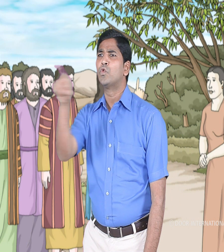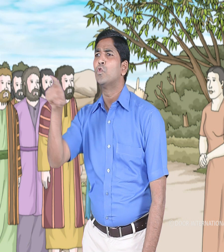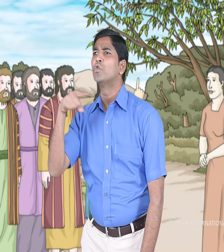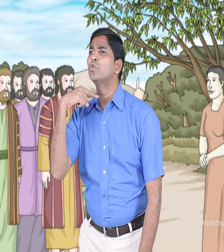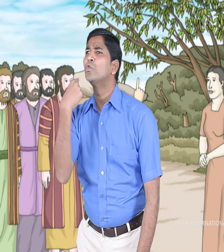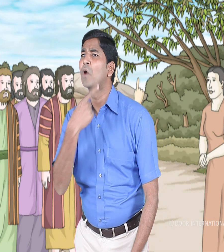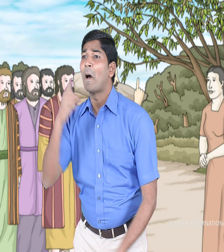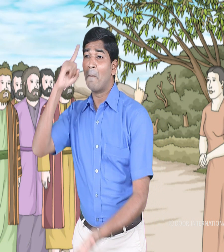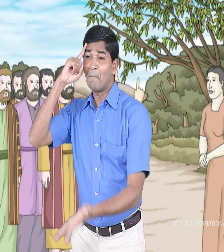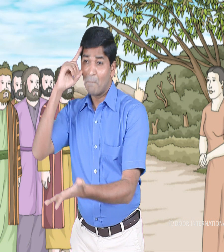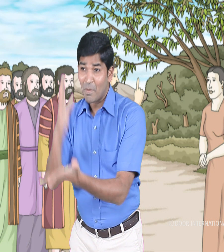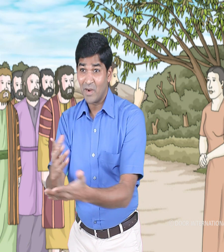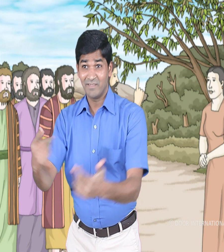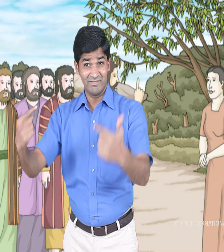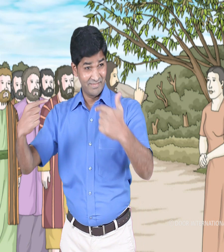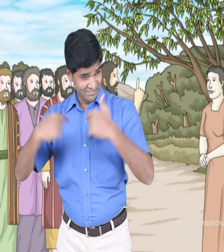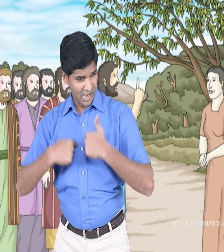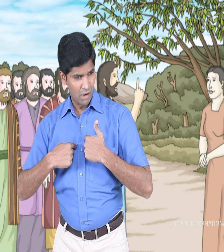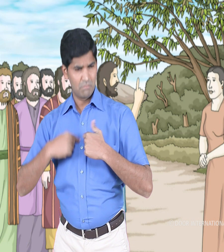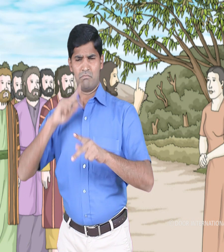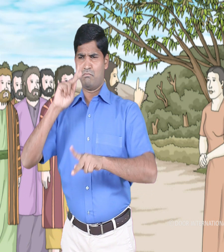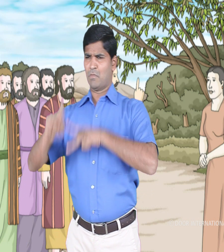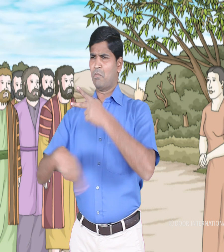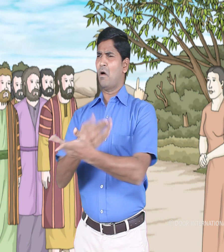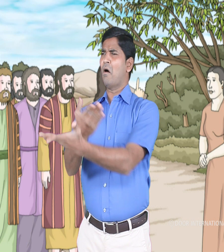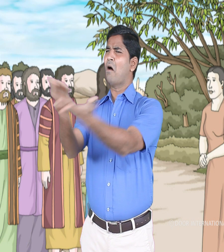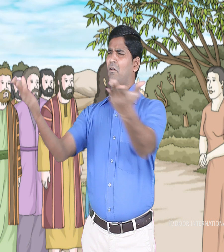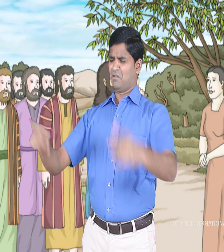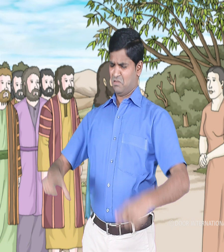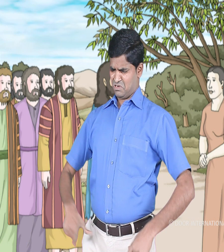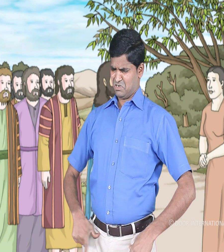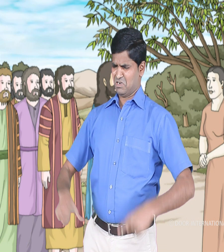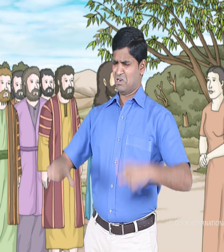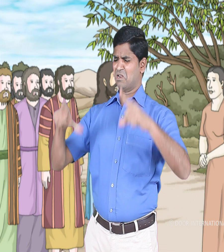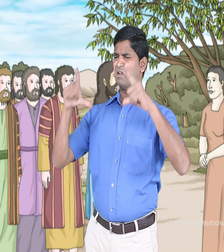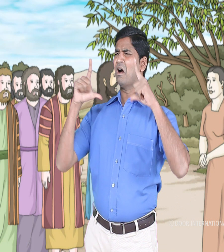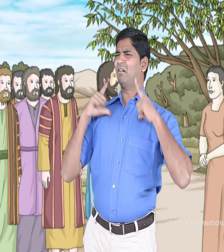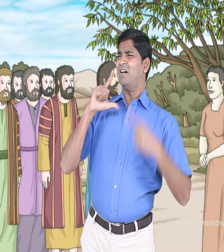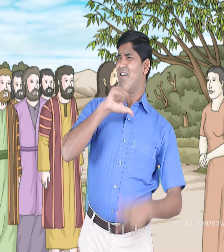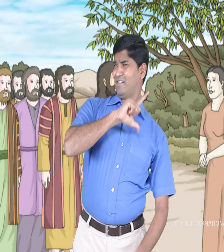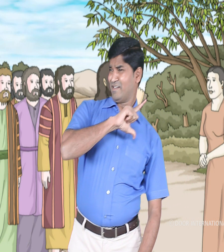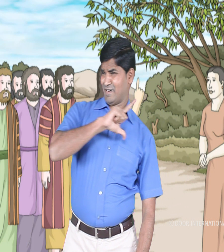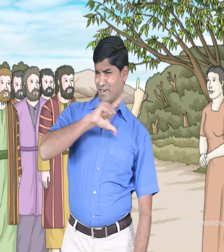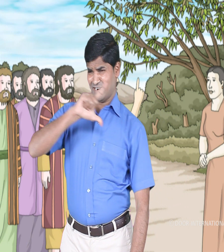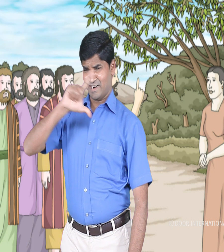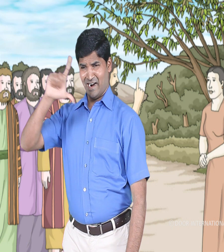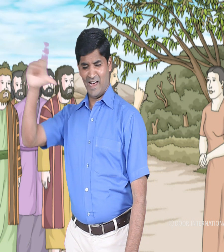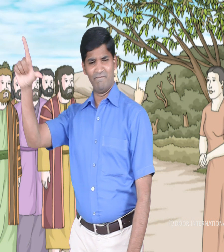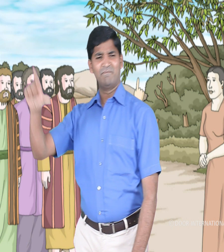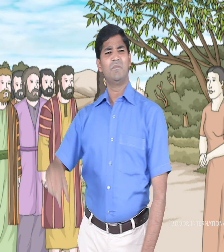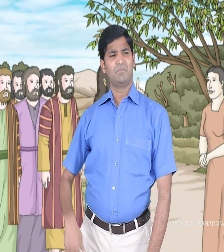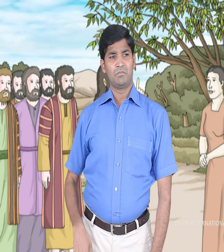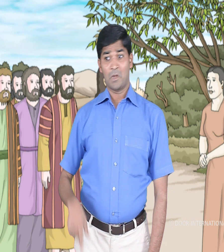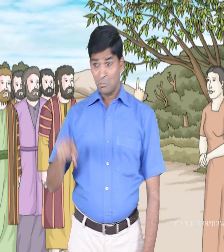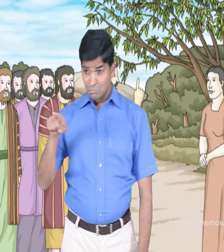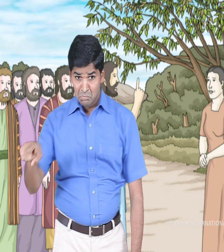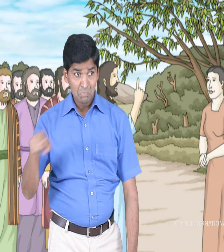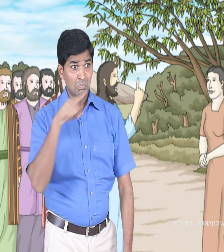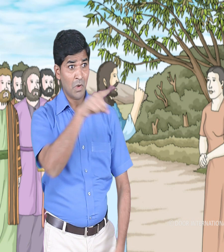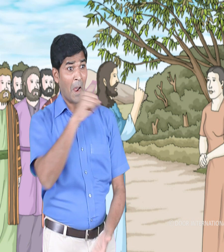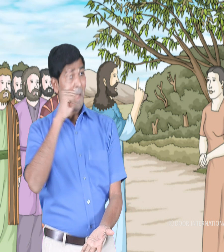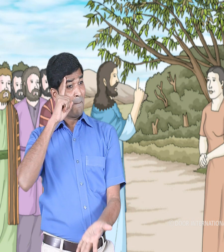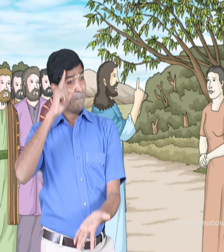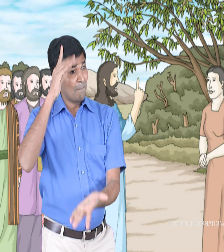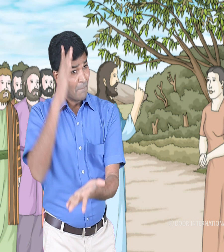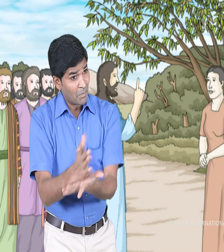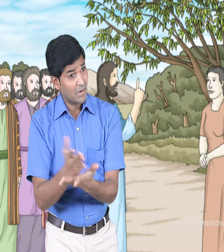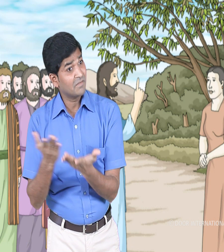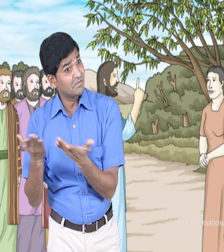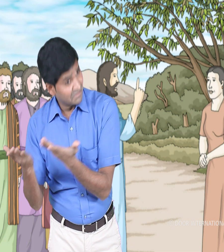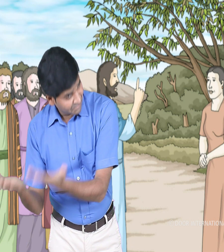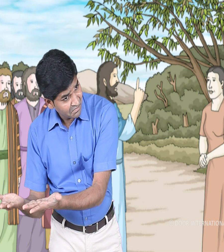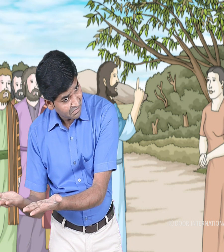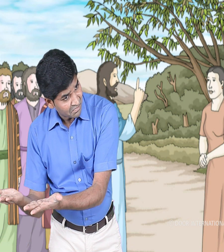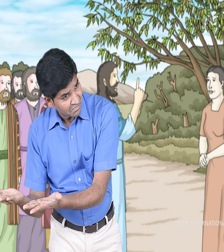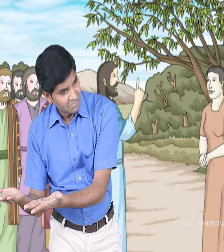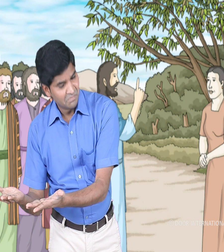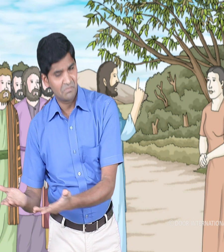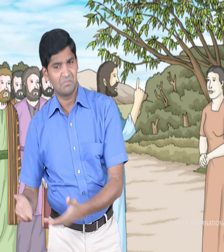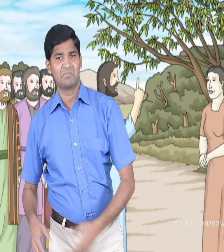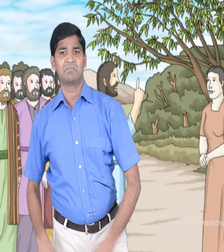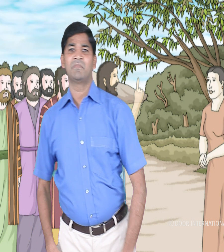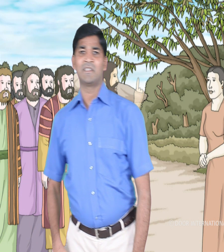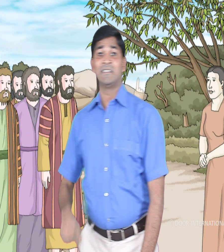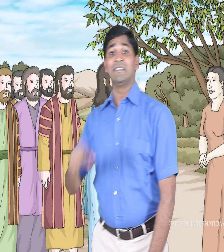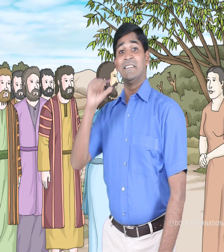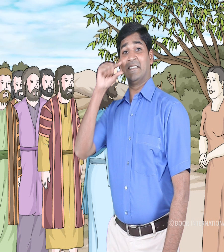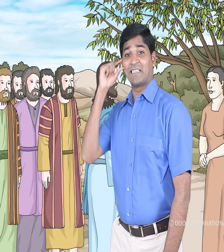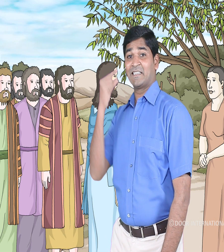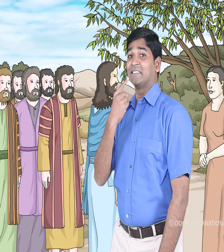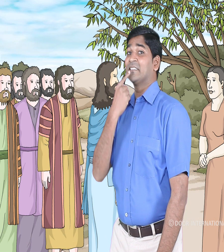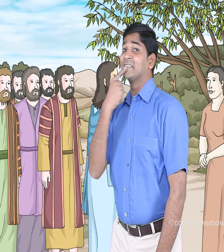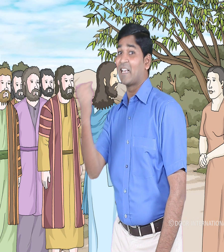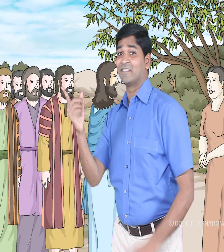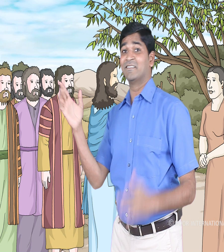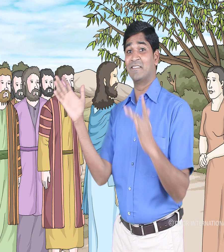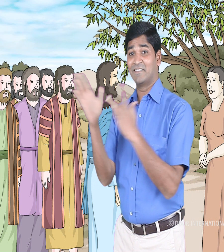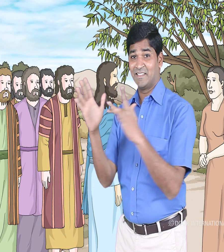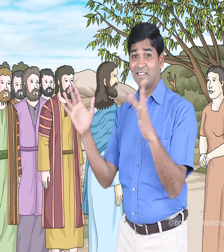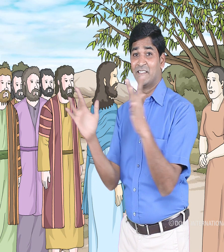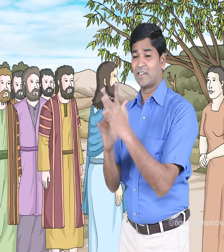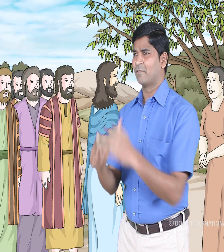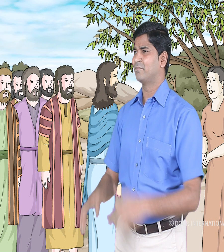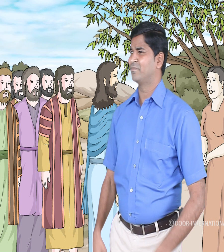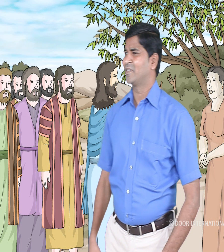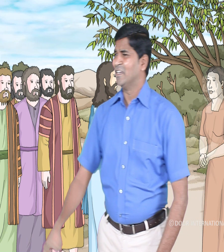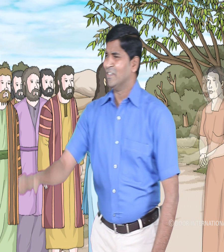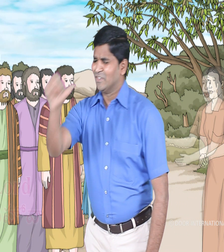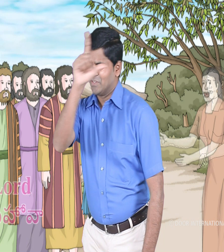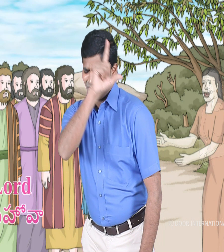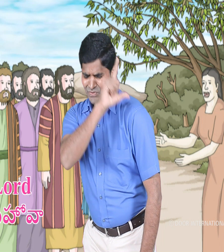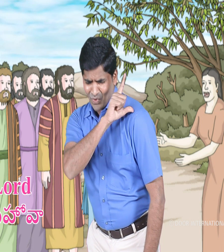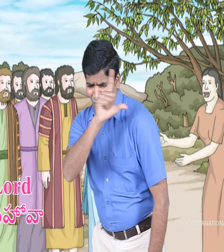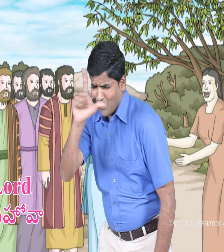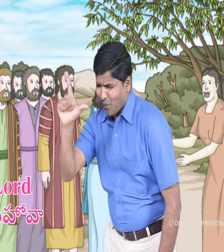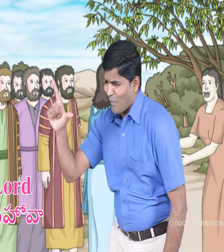Do you believe this?”